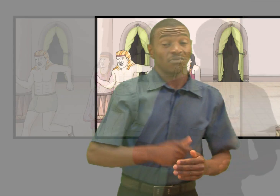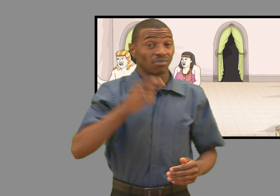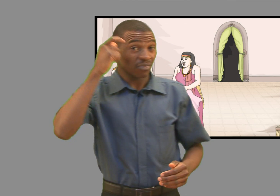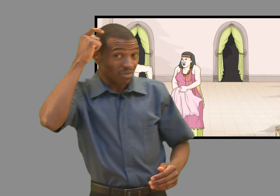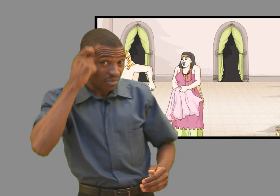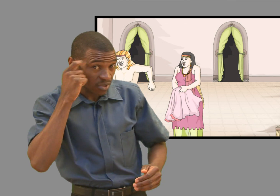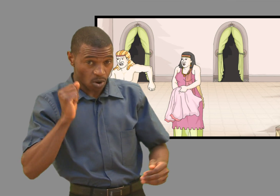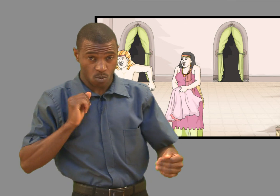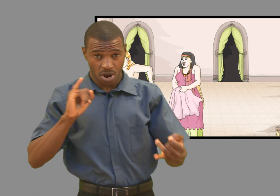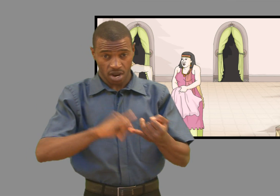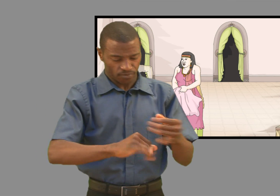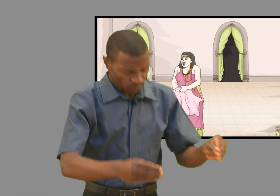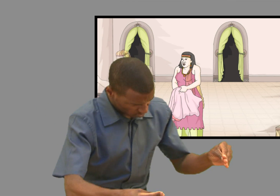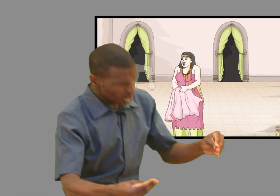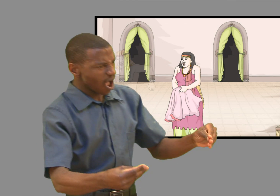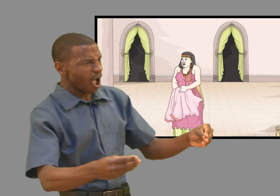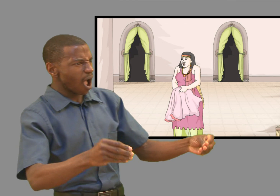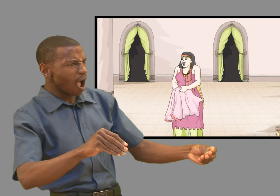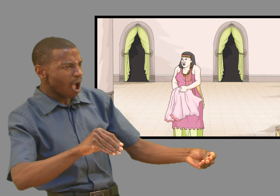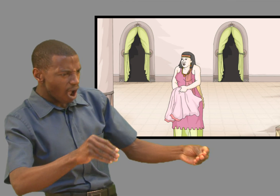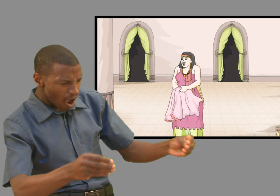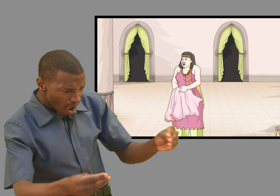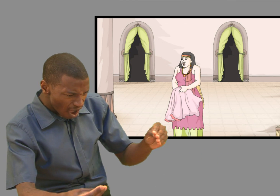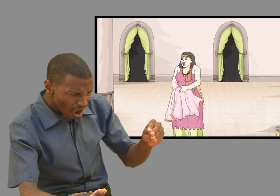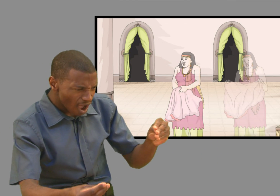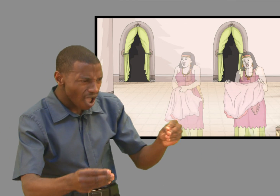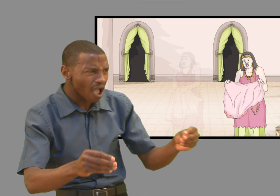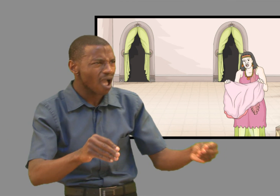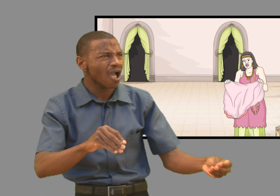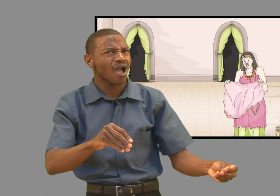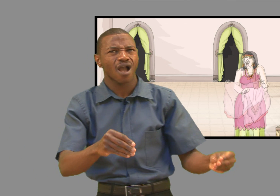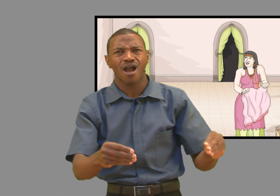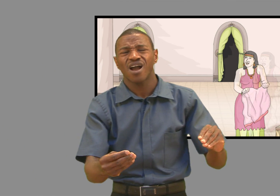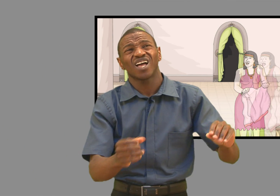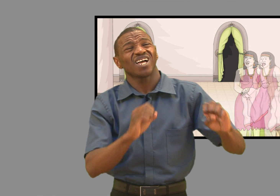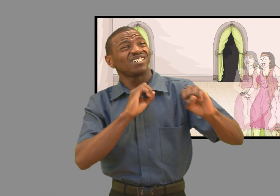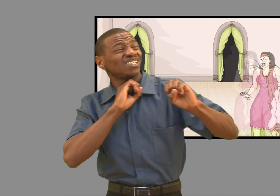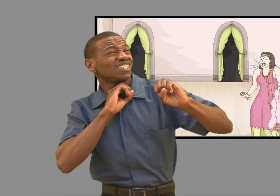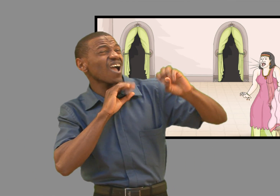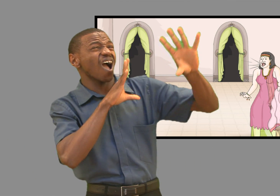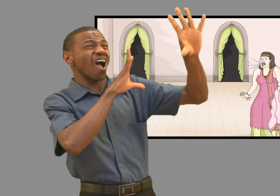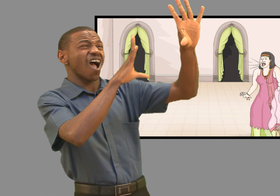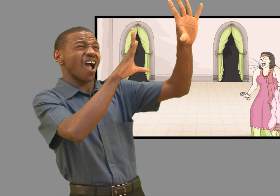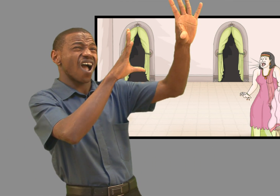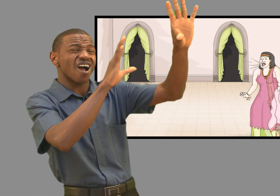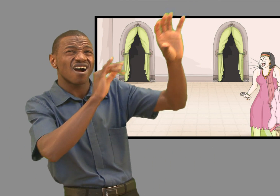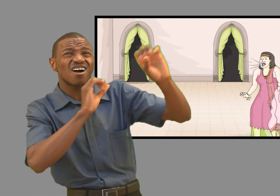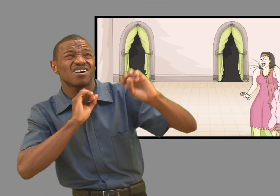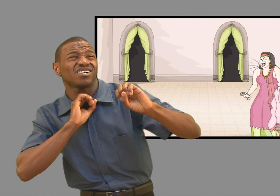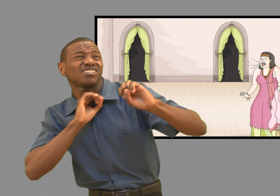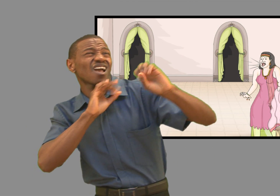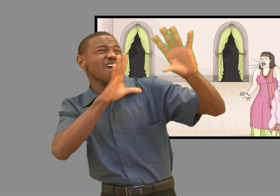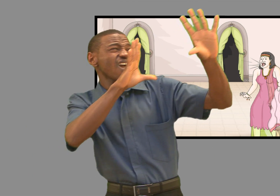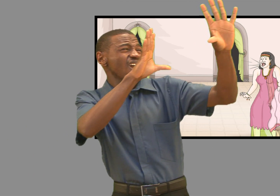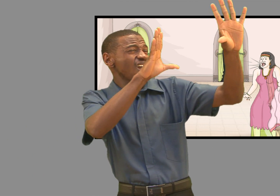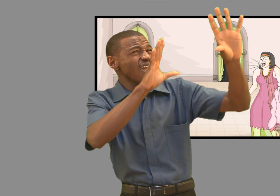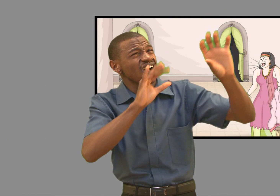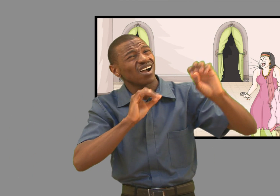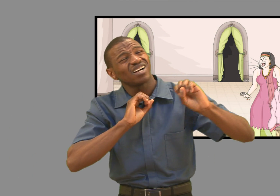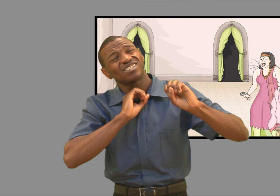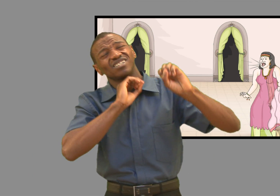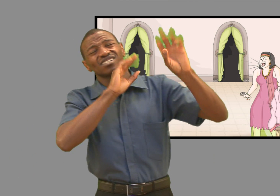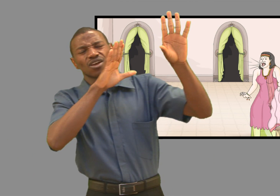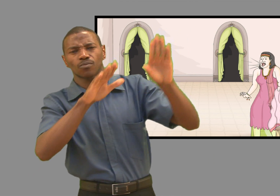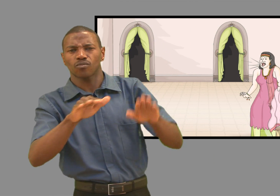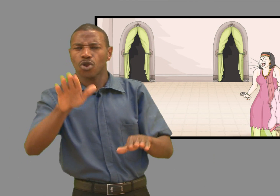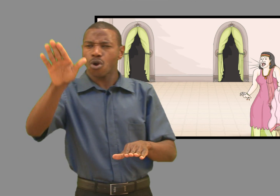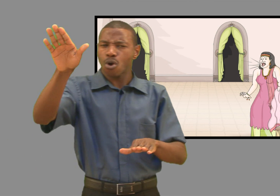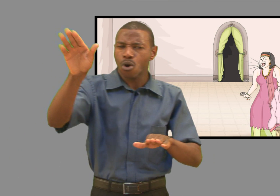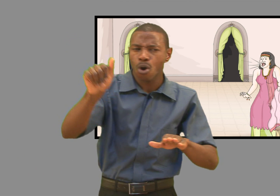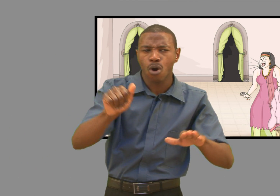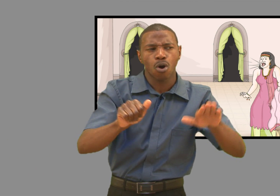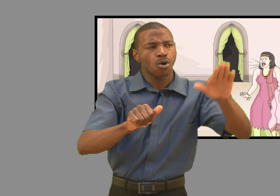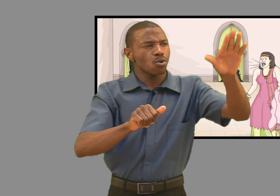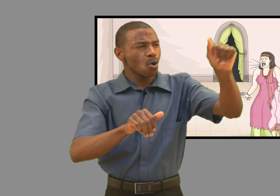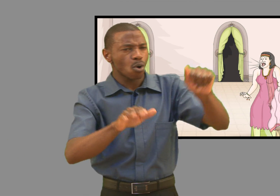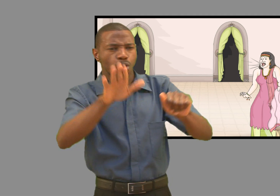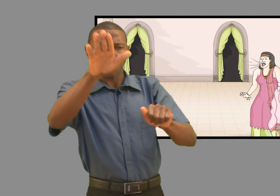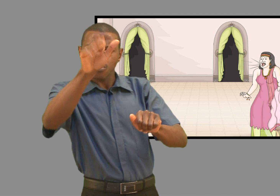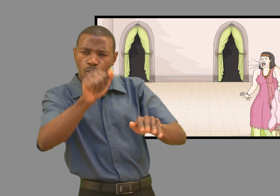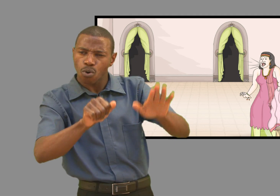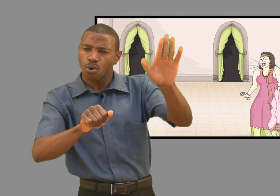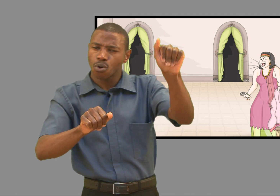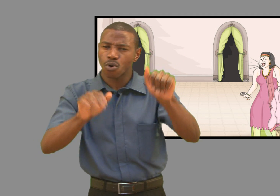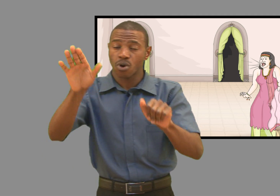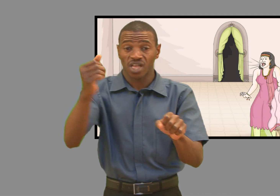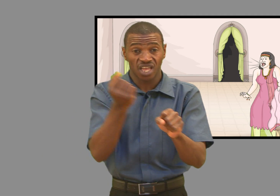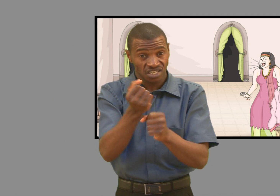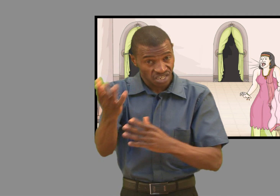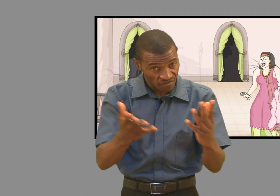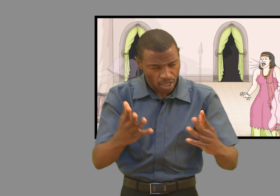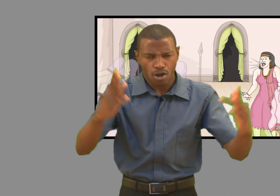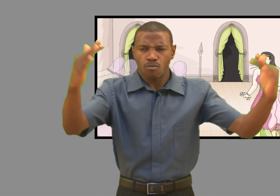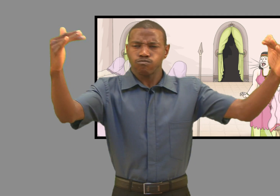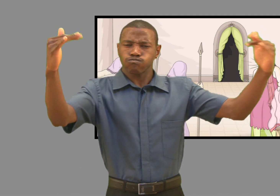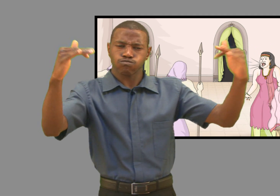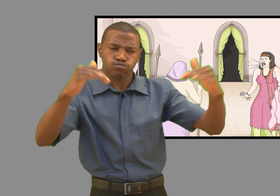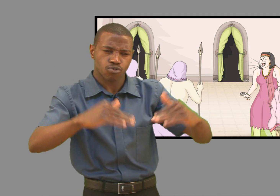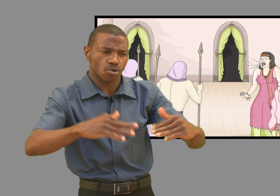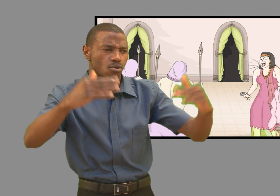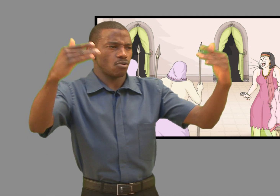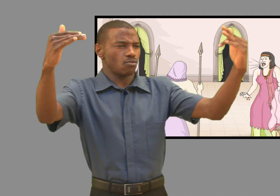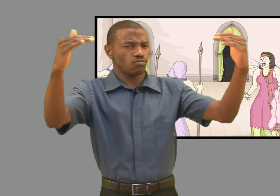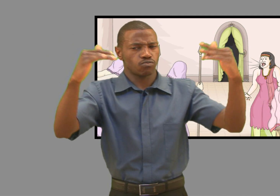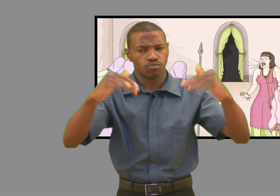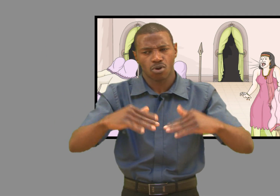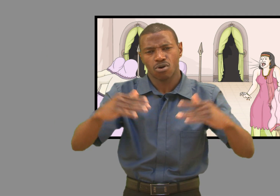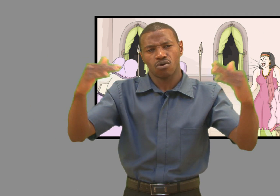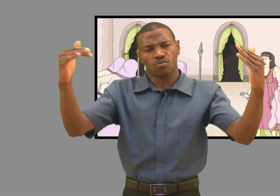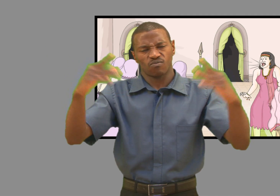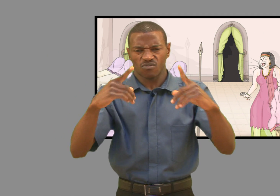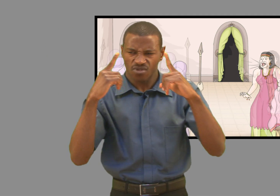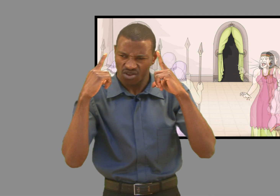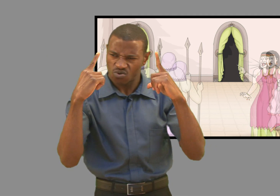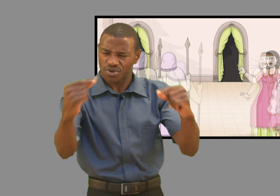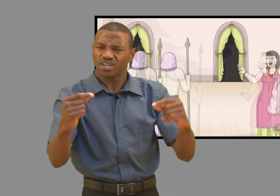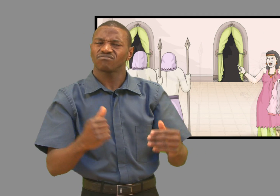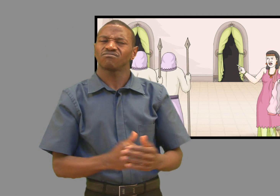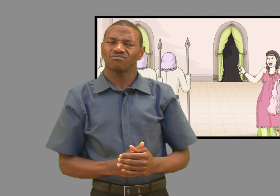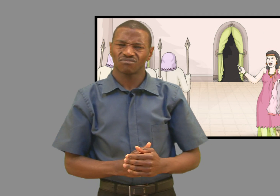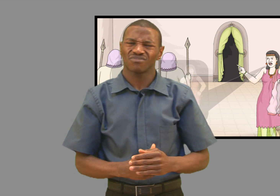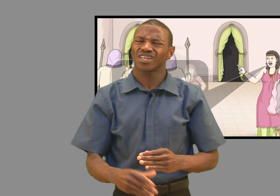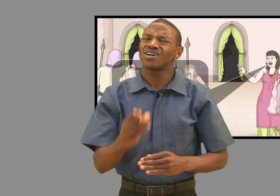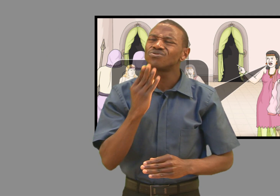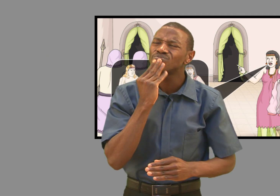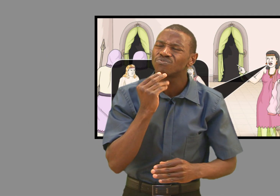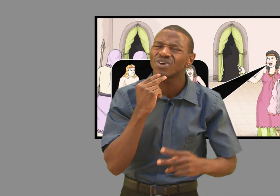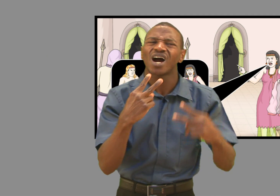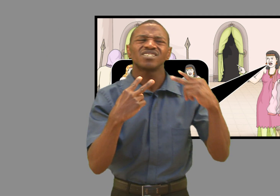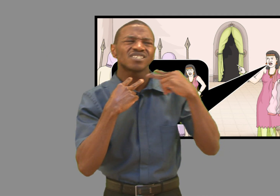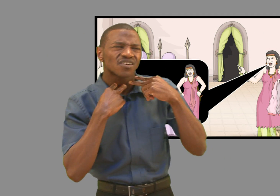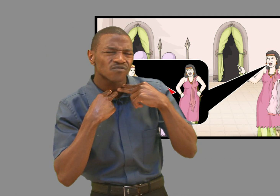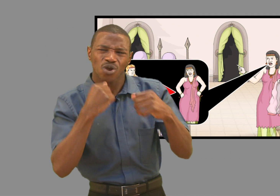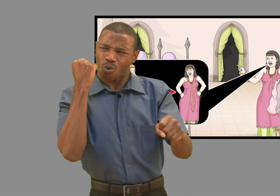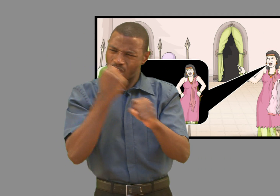When she saw that he had left his cloak in her hand and had run out of the house, she called her household servants.